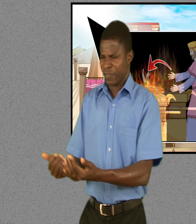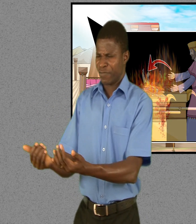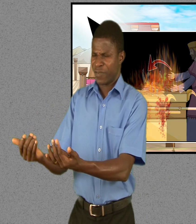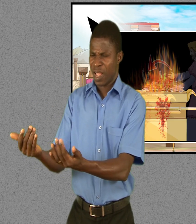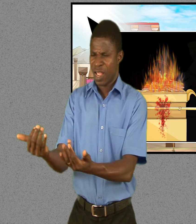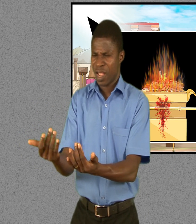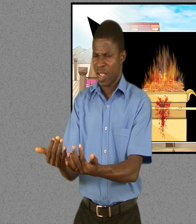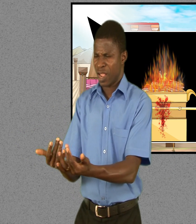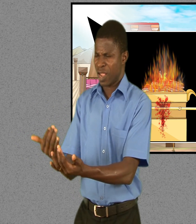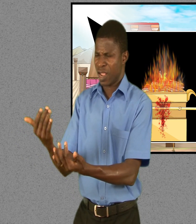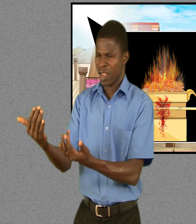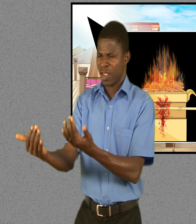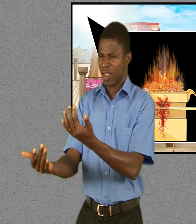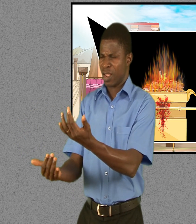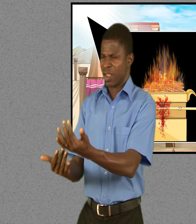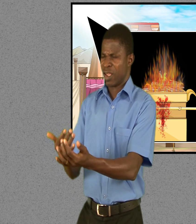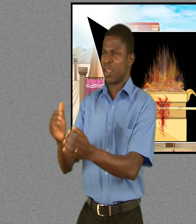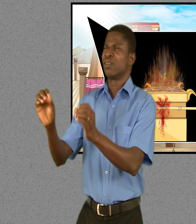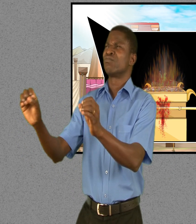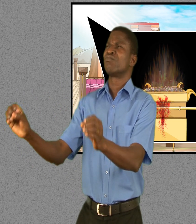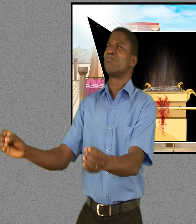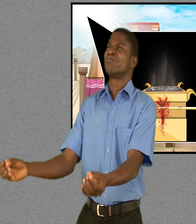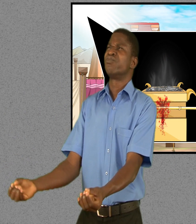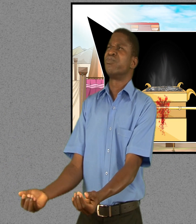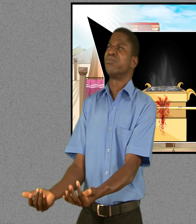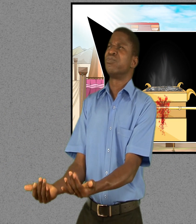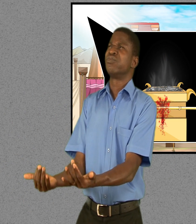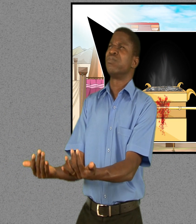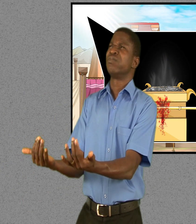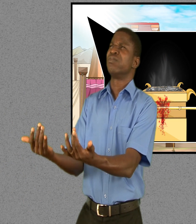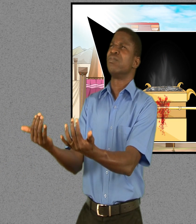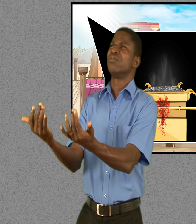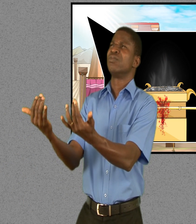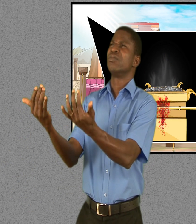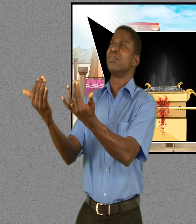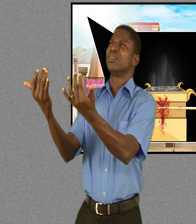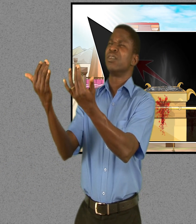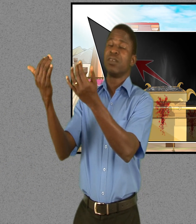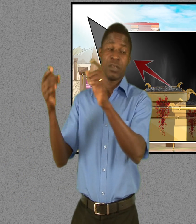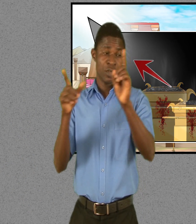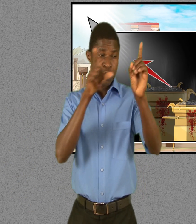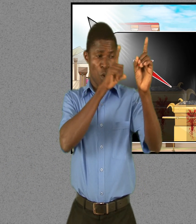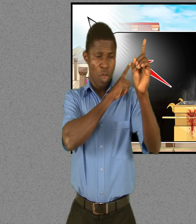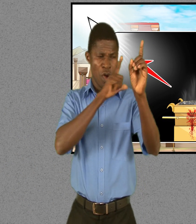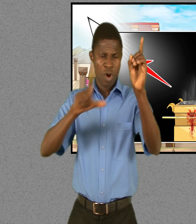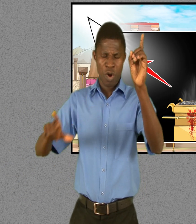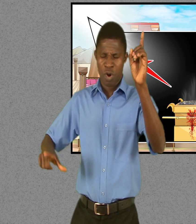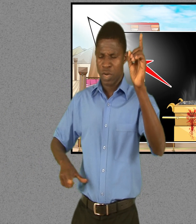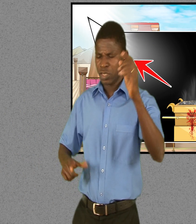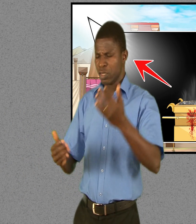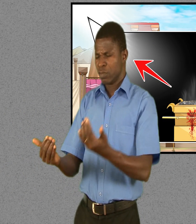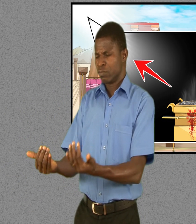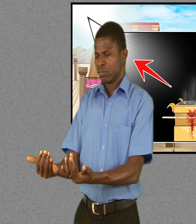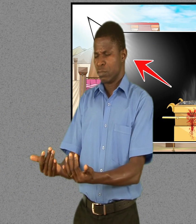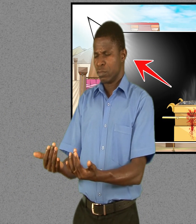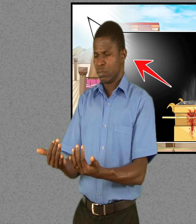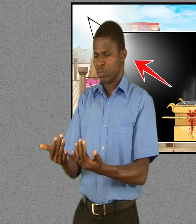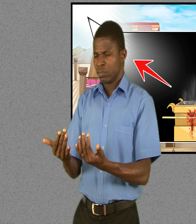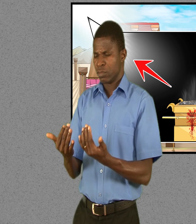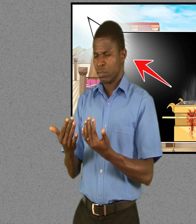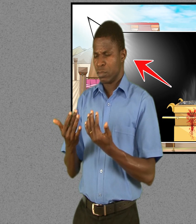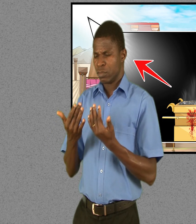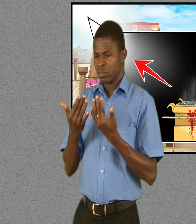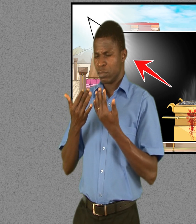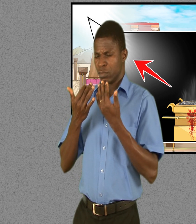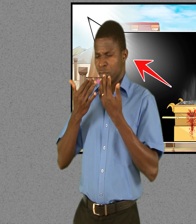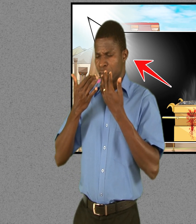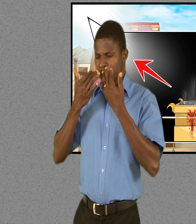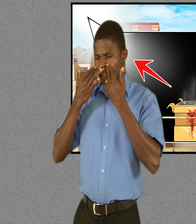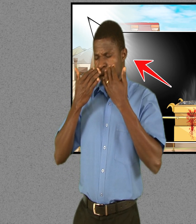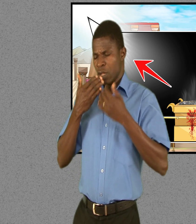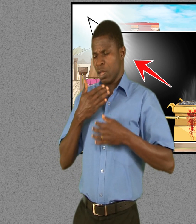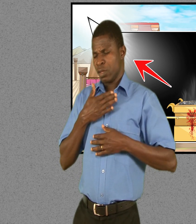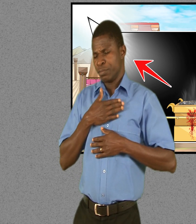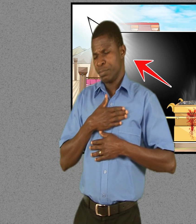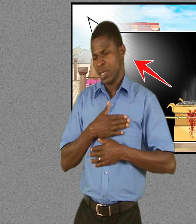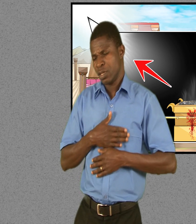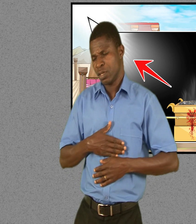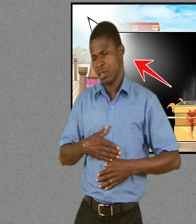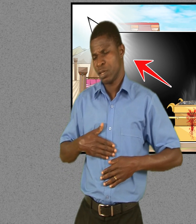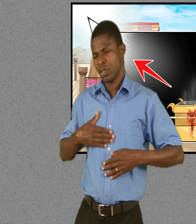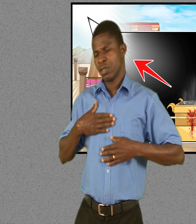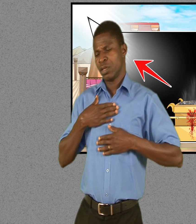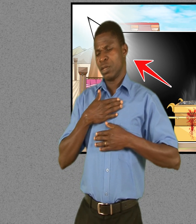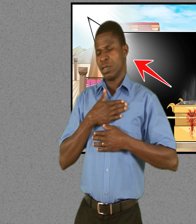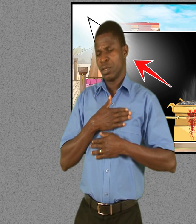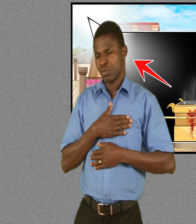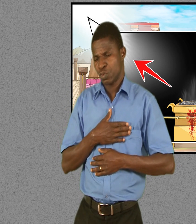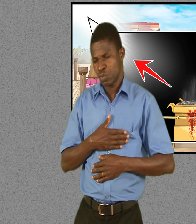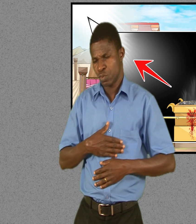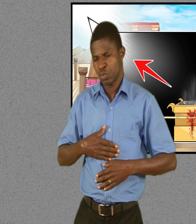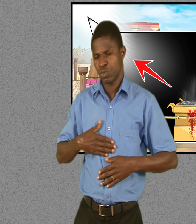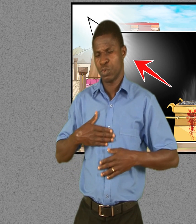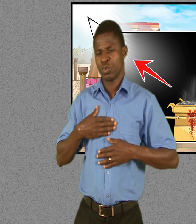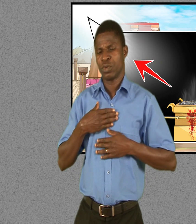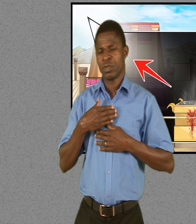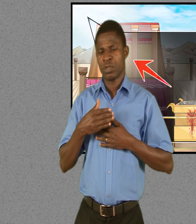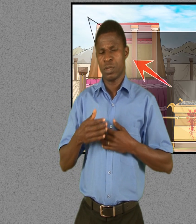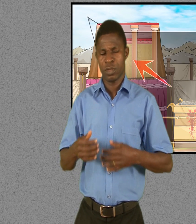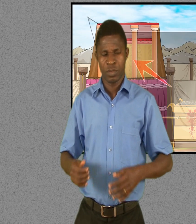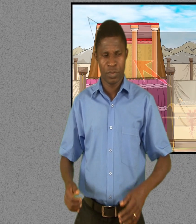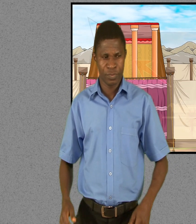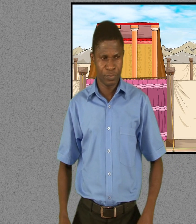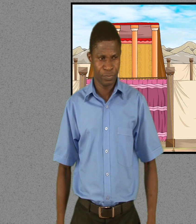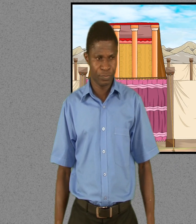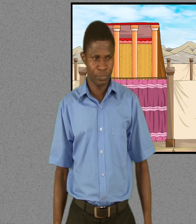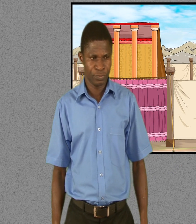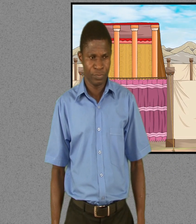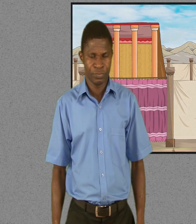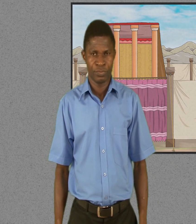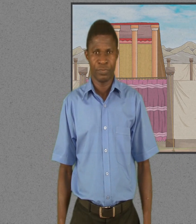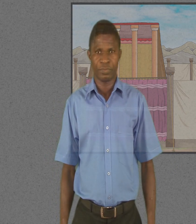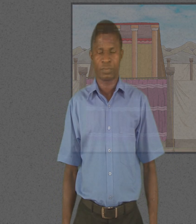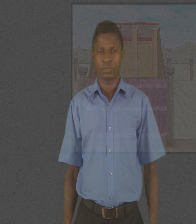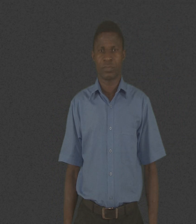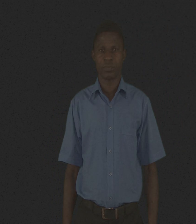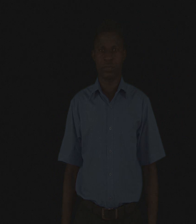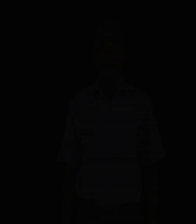It is a burnt offering, an offering made by fire, a pleasing aroma to the LORD.